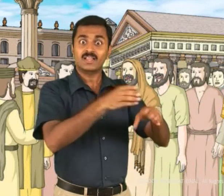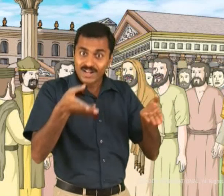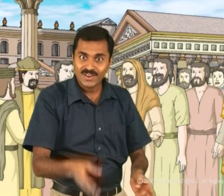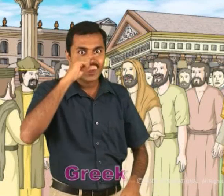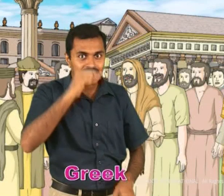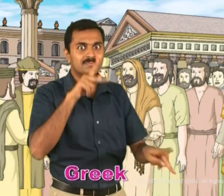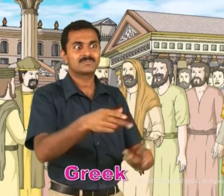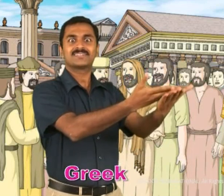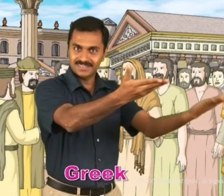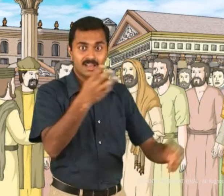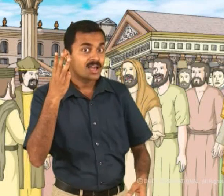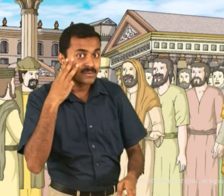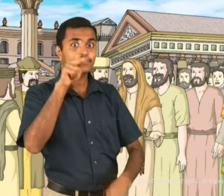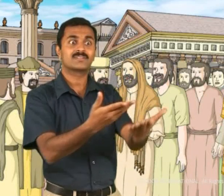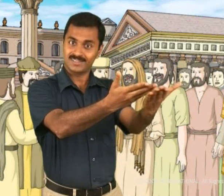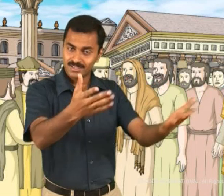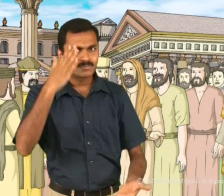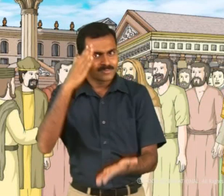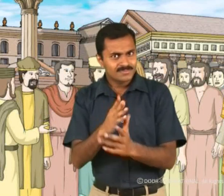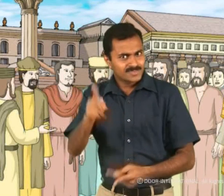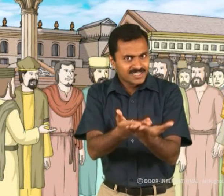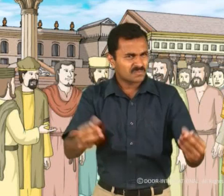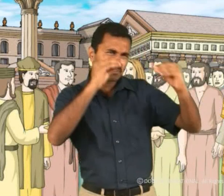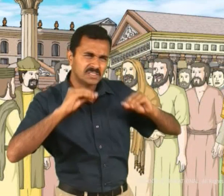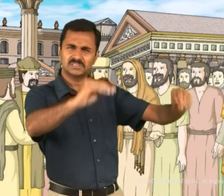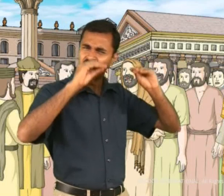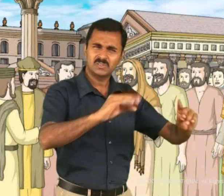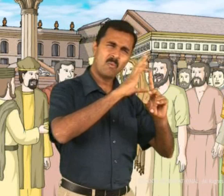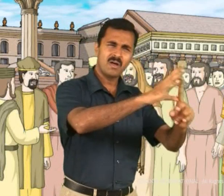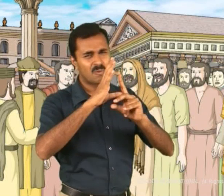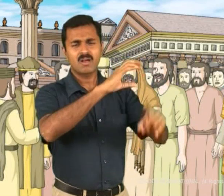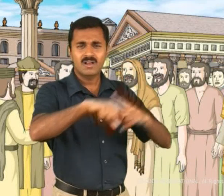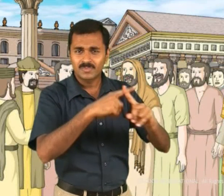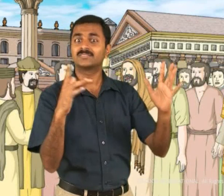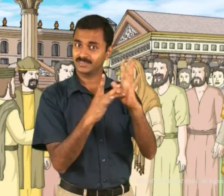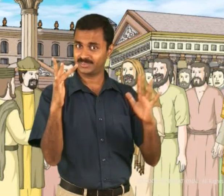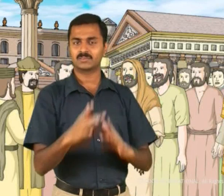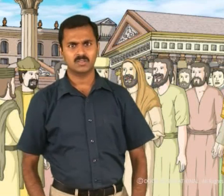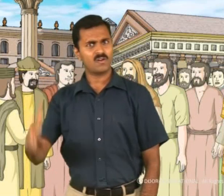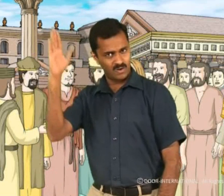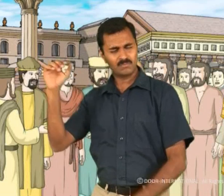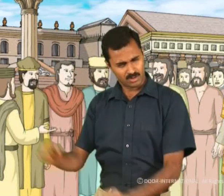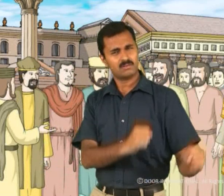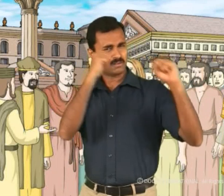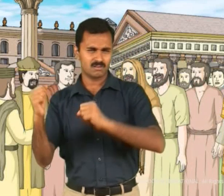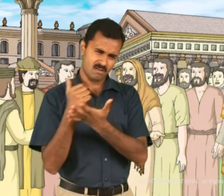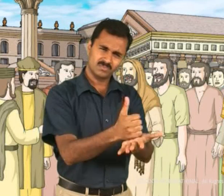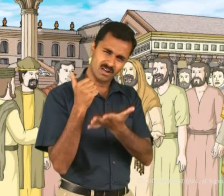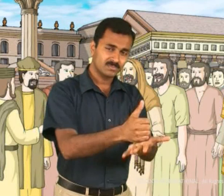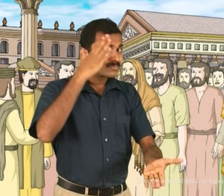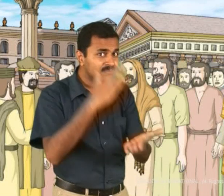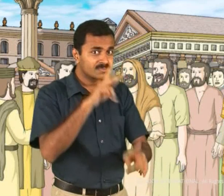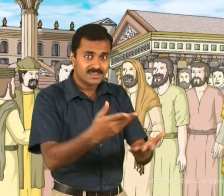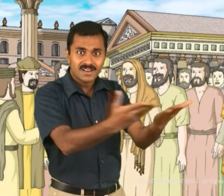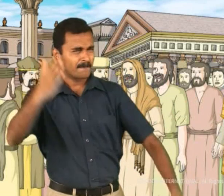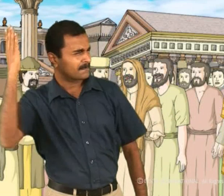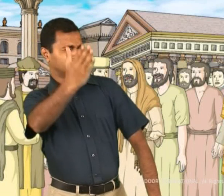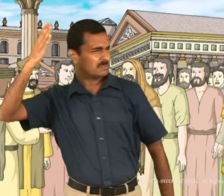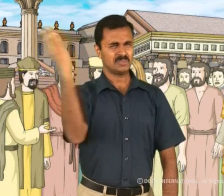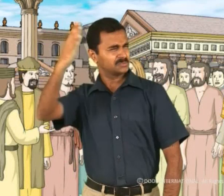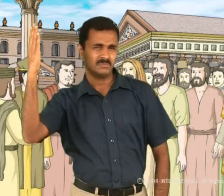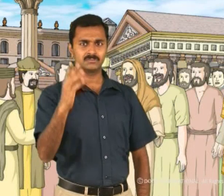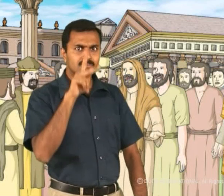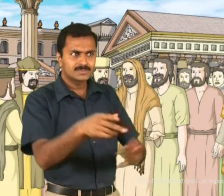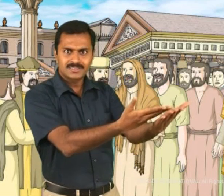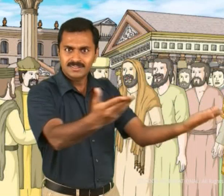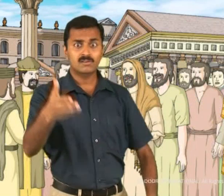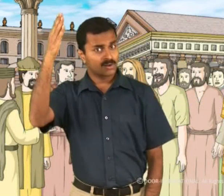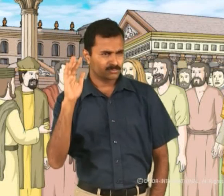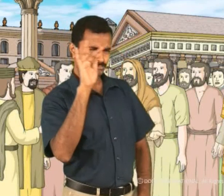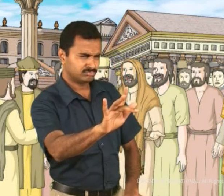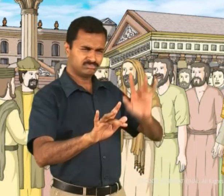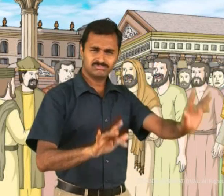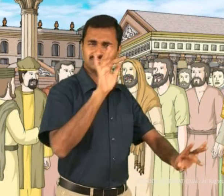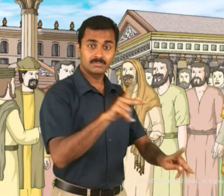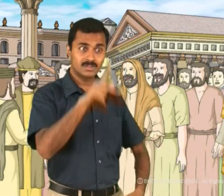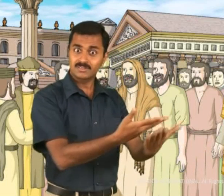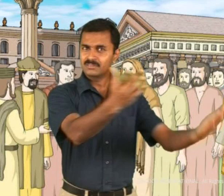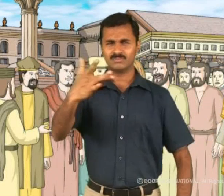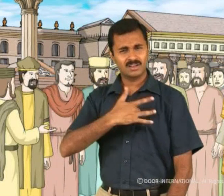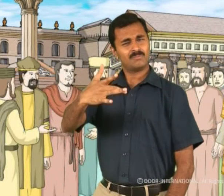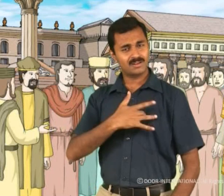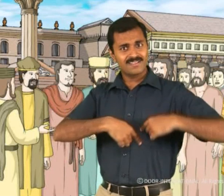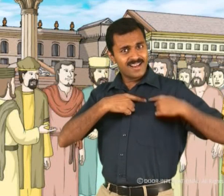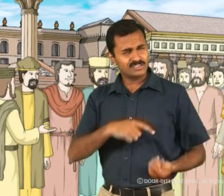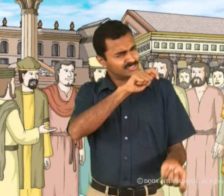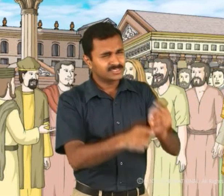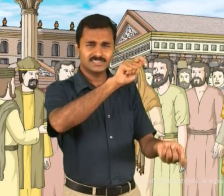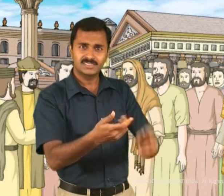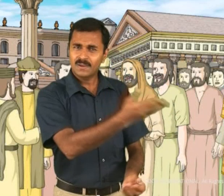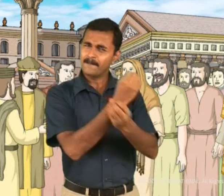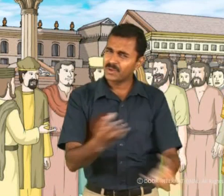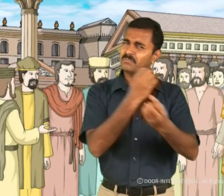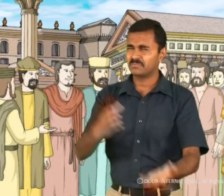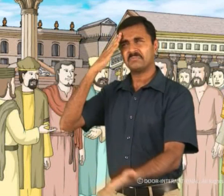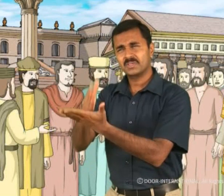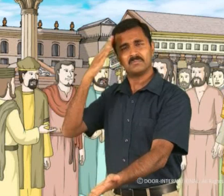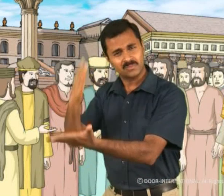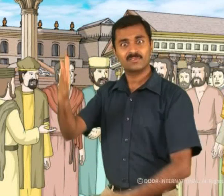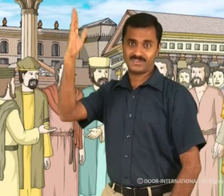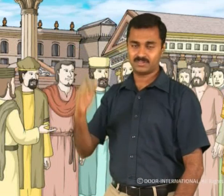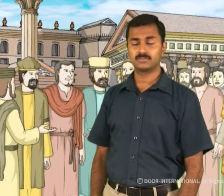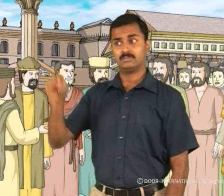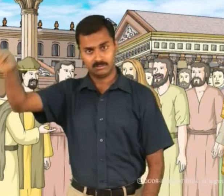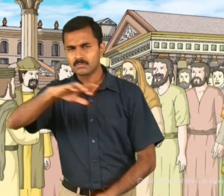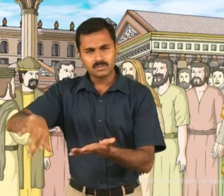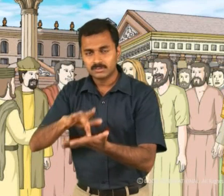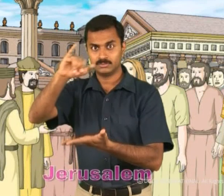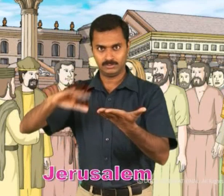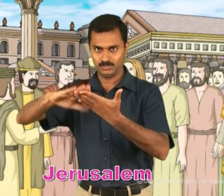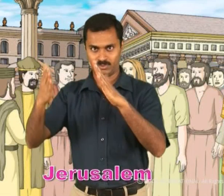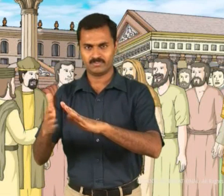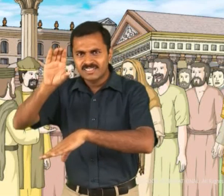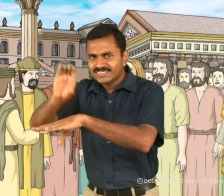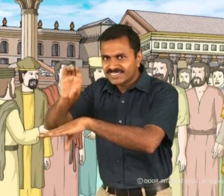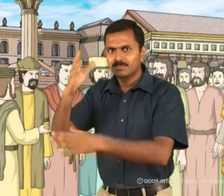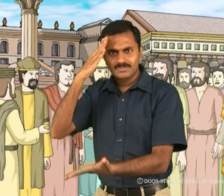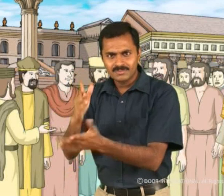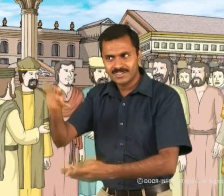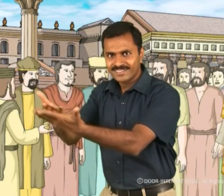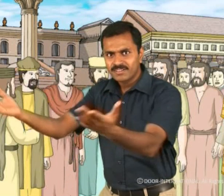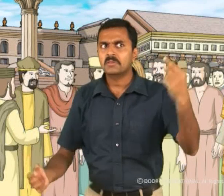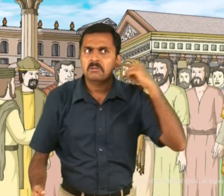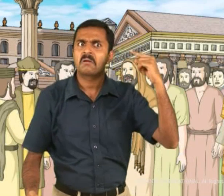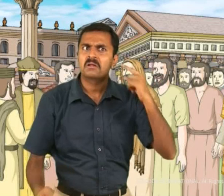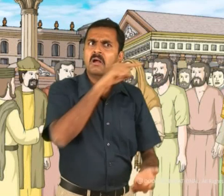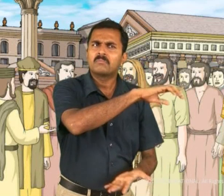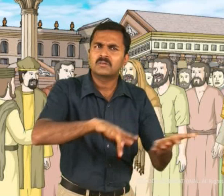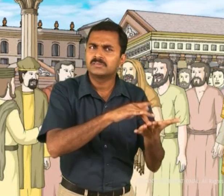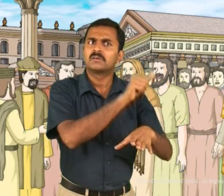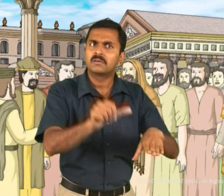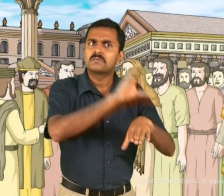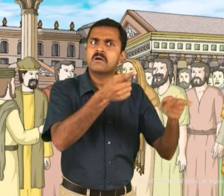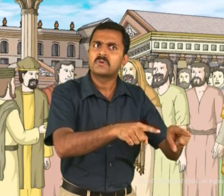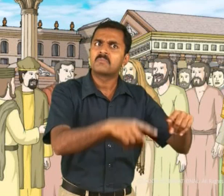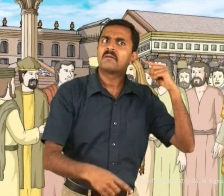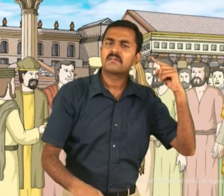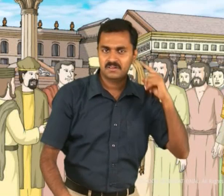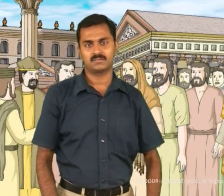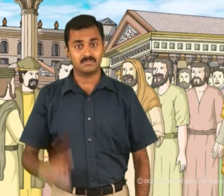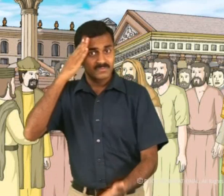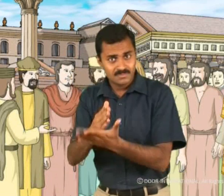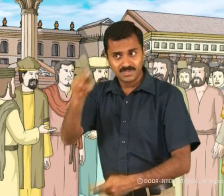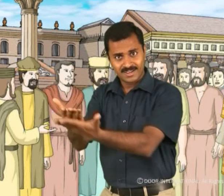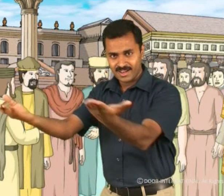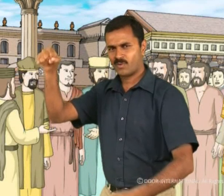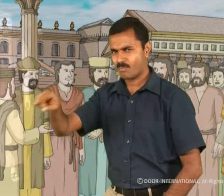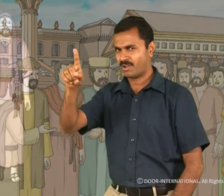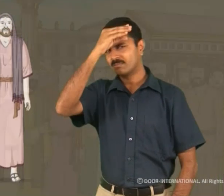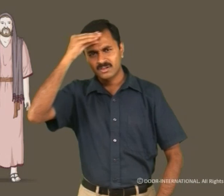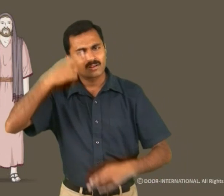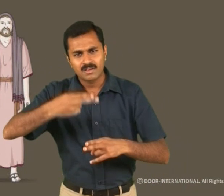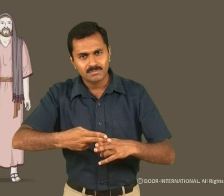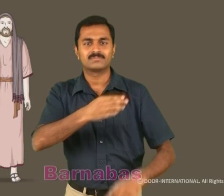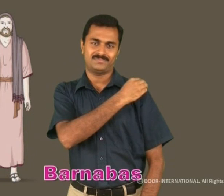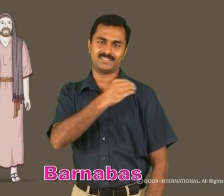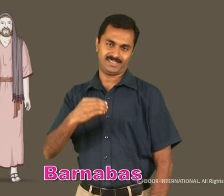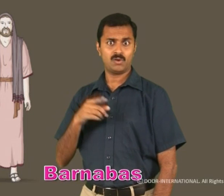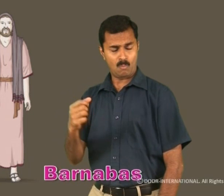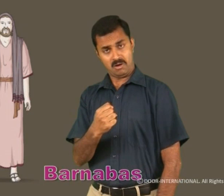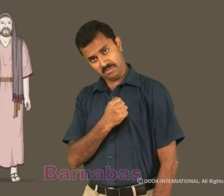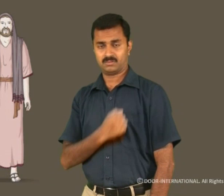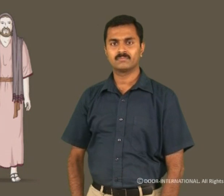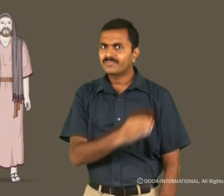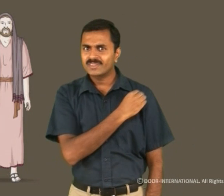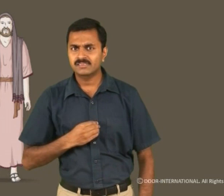The hand of the Lord was with them, and a great number of people believed and turned to the Lord. When news of this reached the ears of the church in Jerusalem, they sent Barnabas to Antioch.